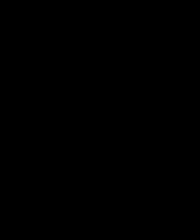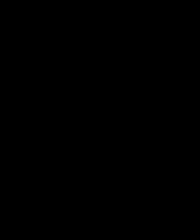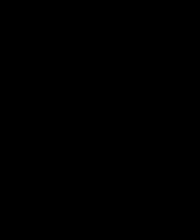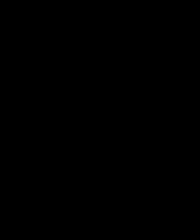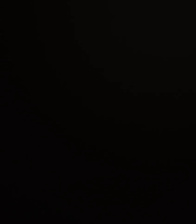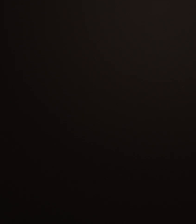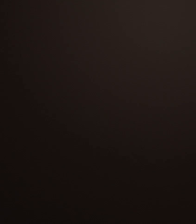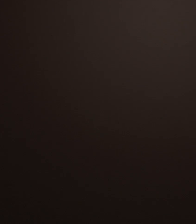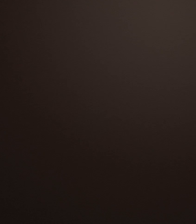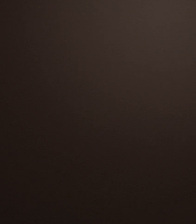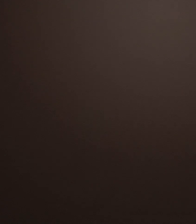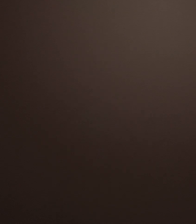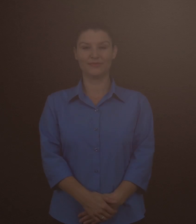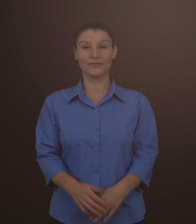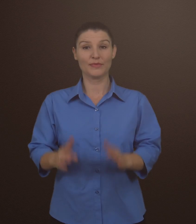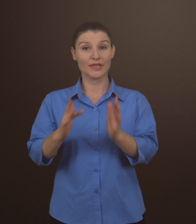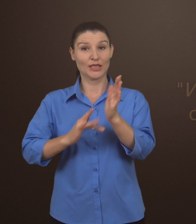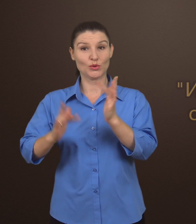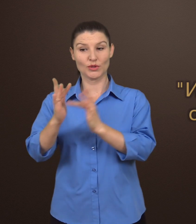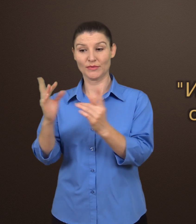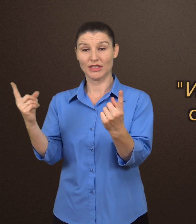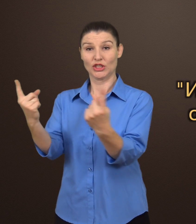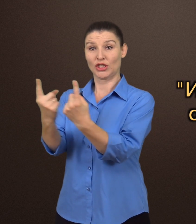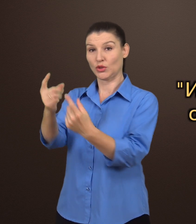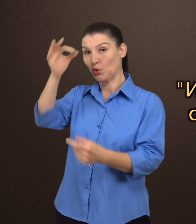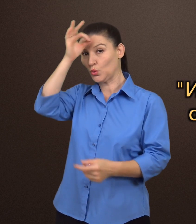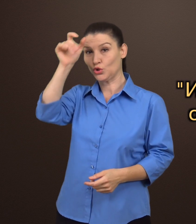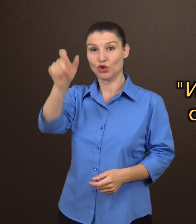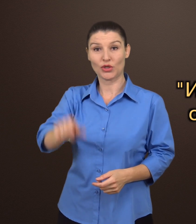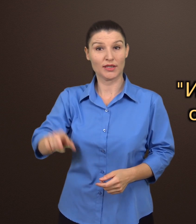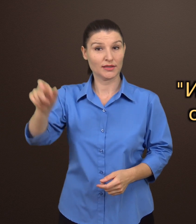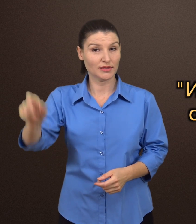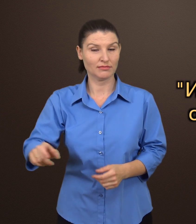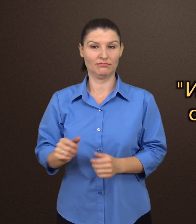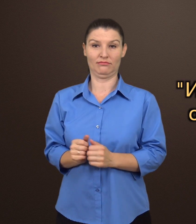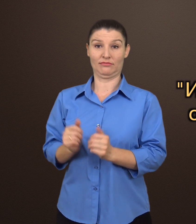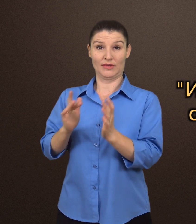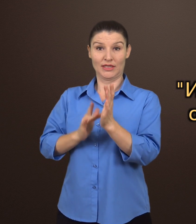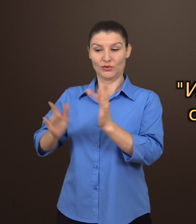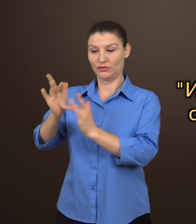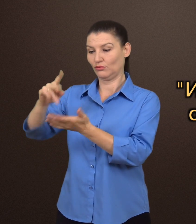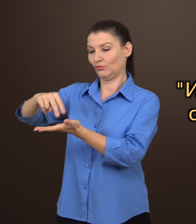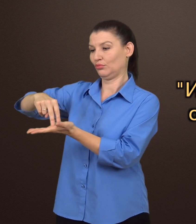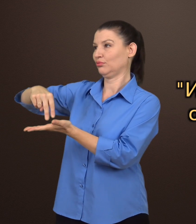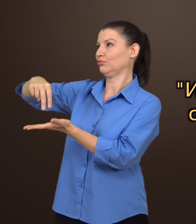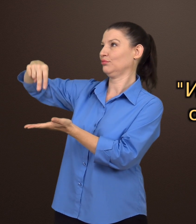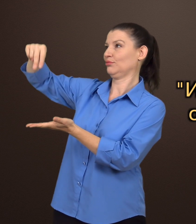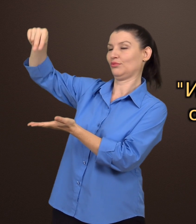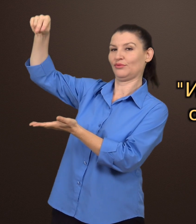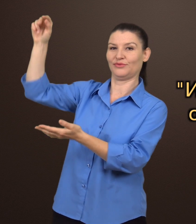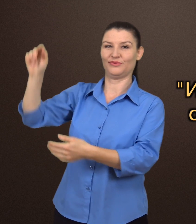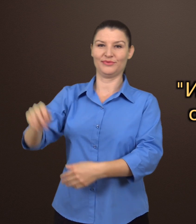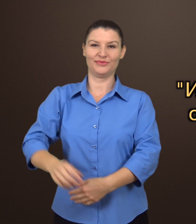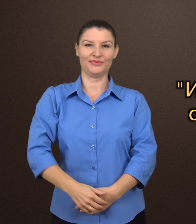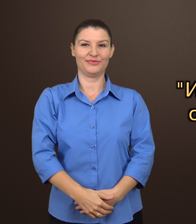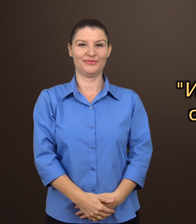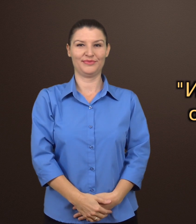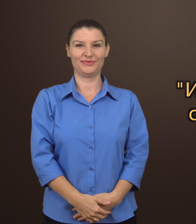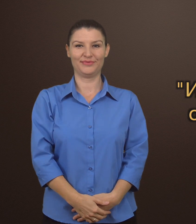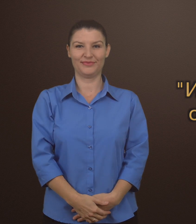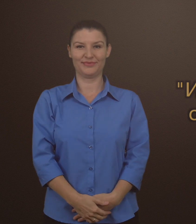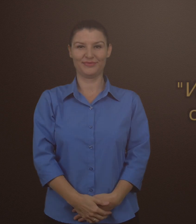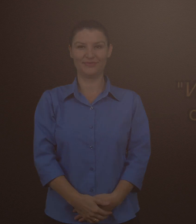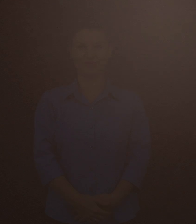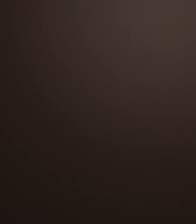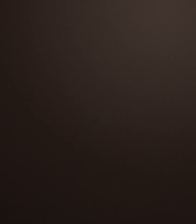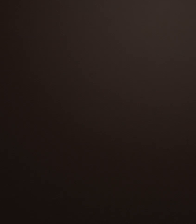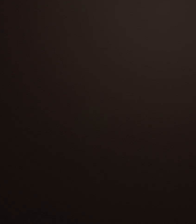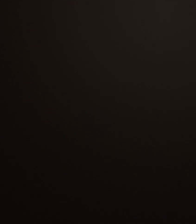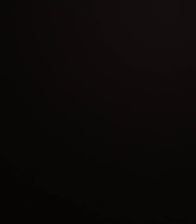Jesus commissions the disciples and goes to heaven